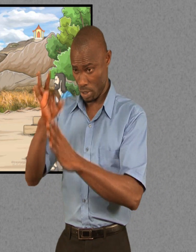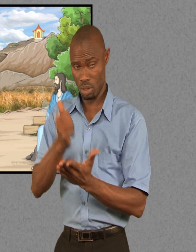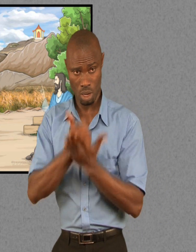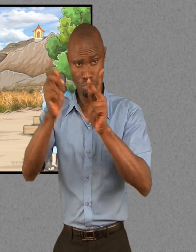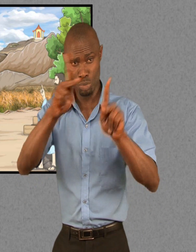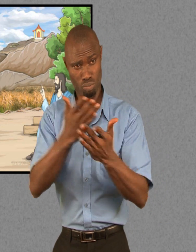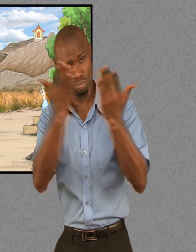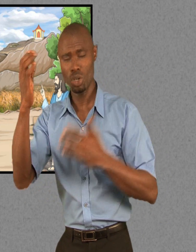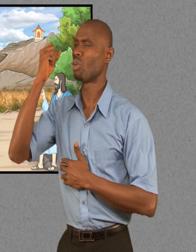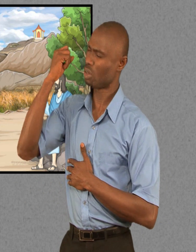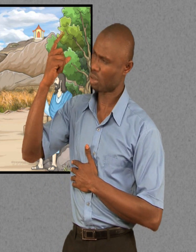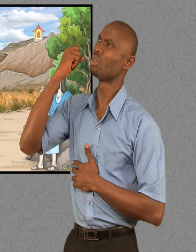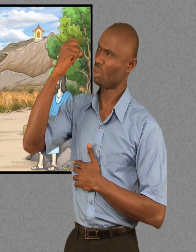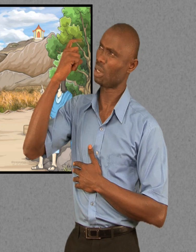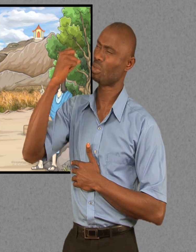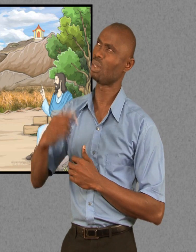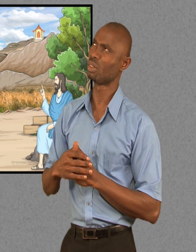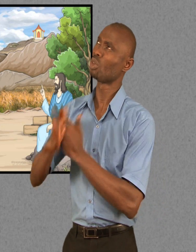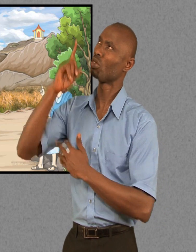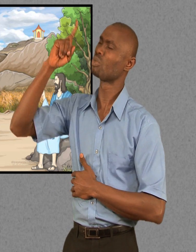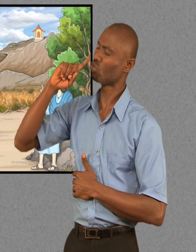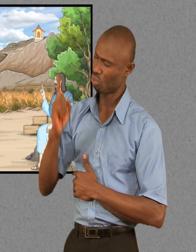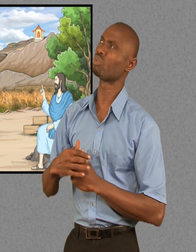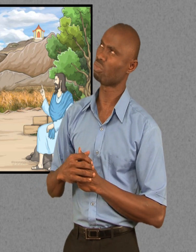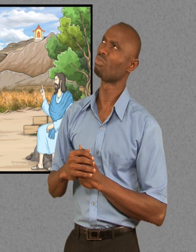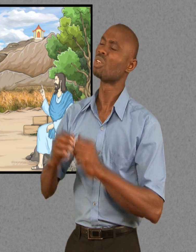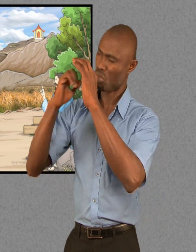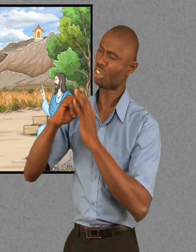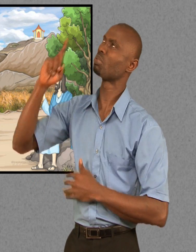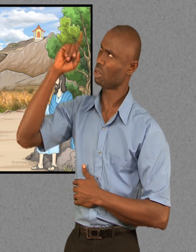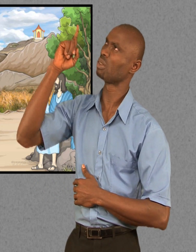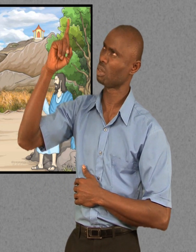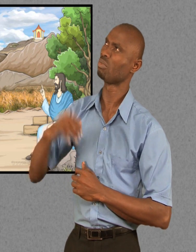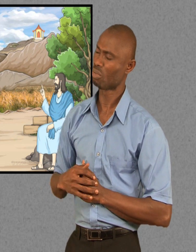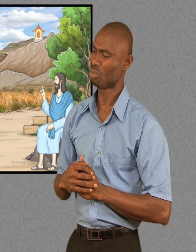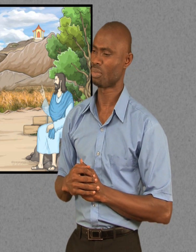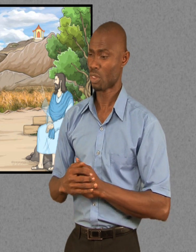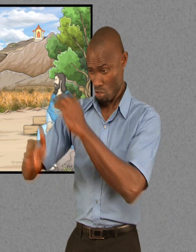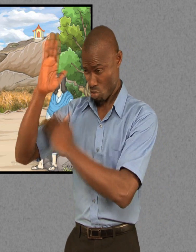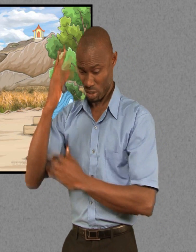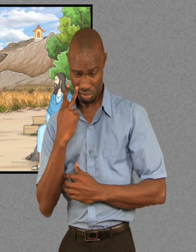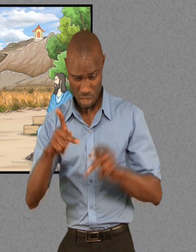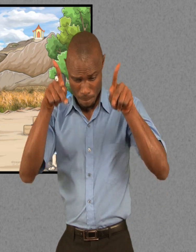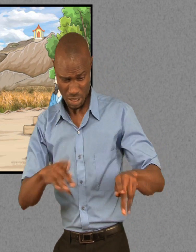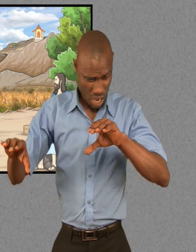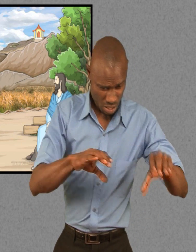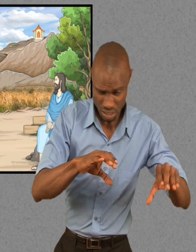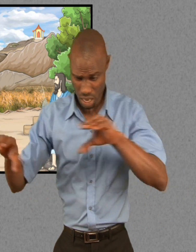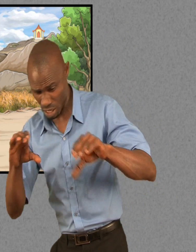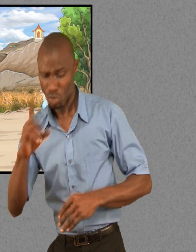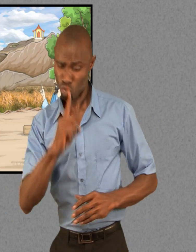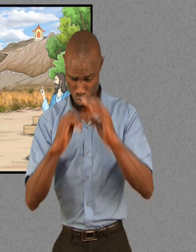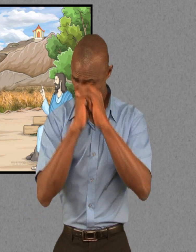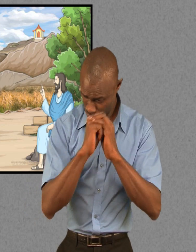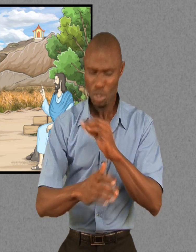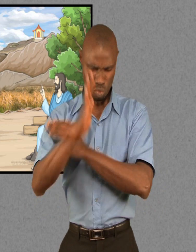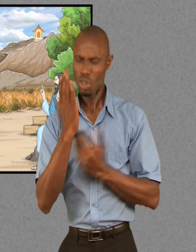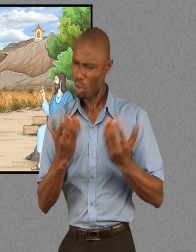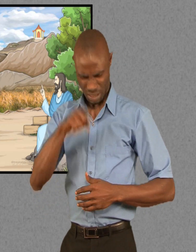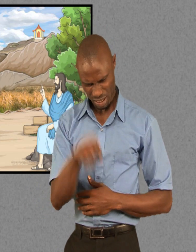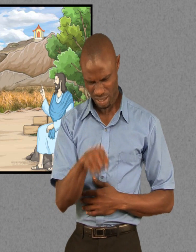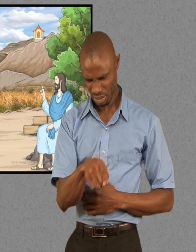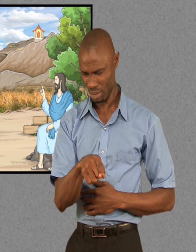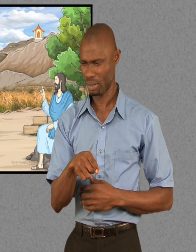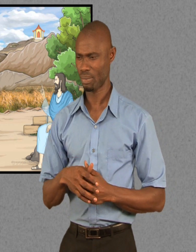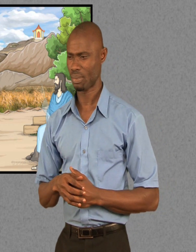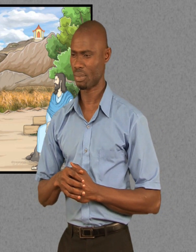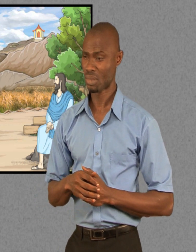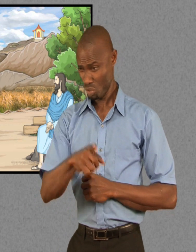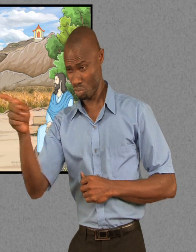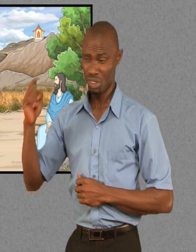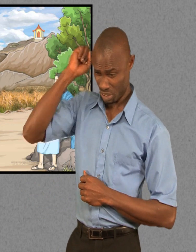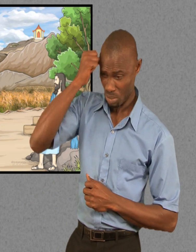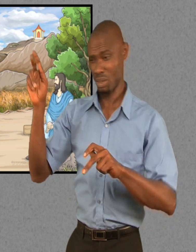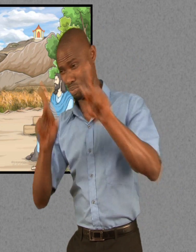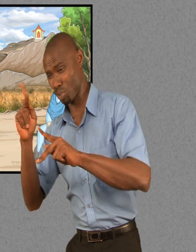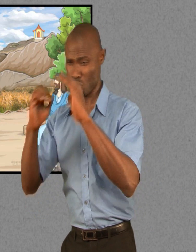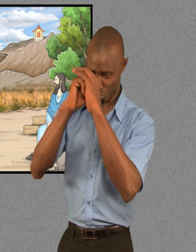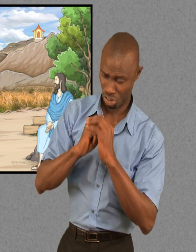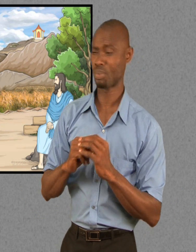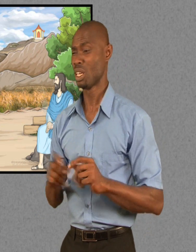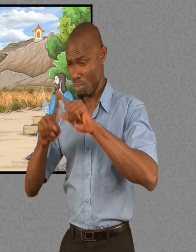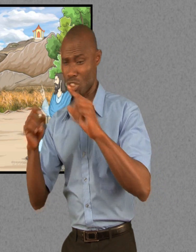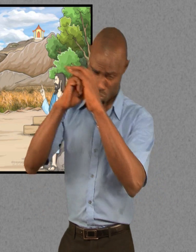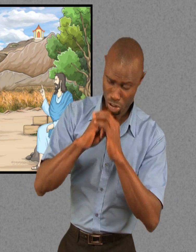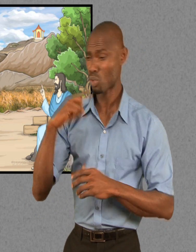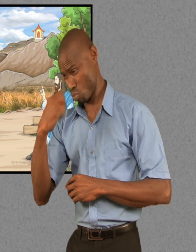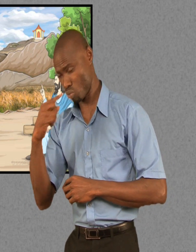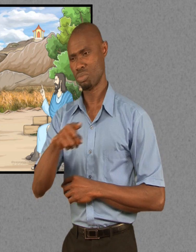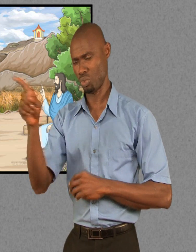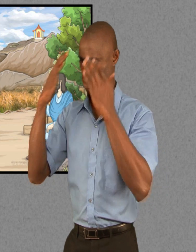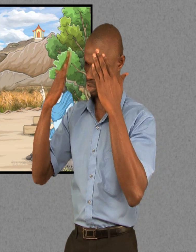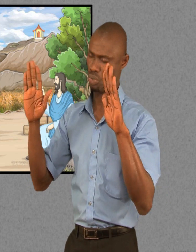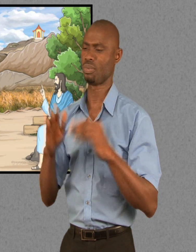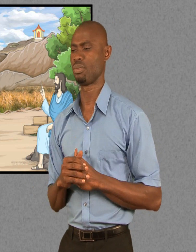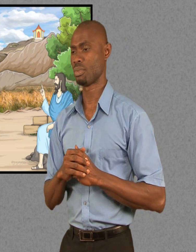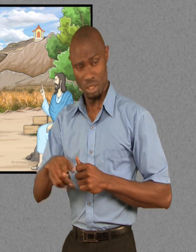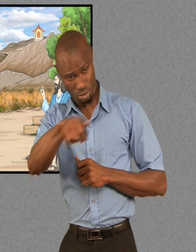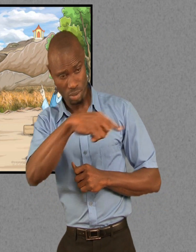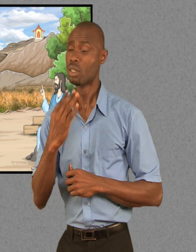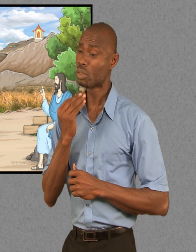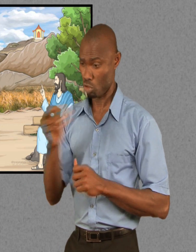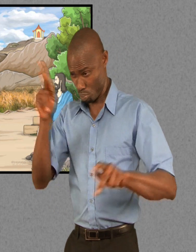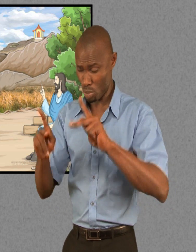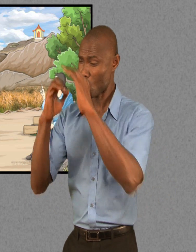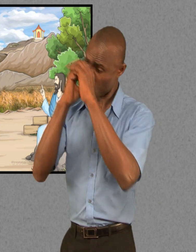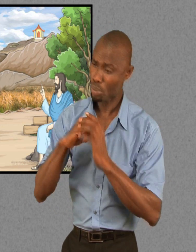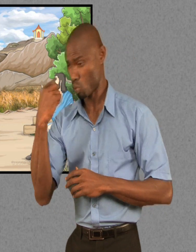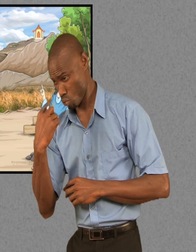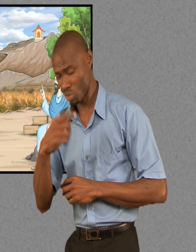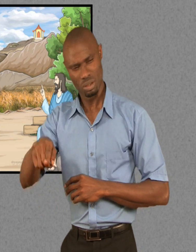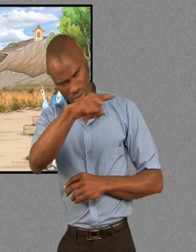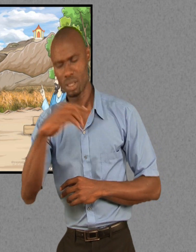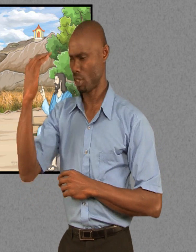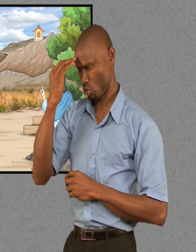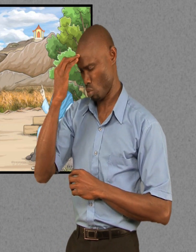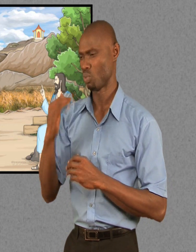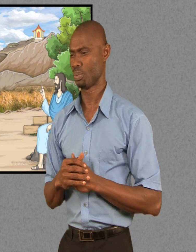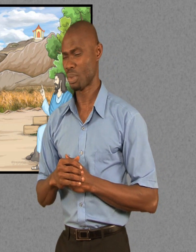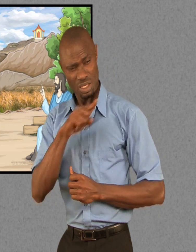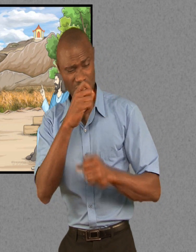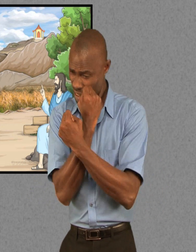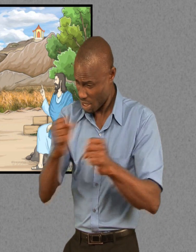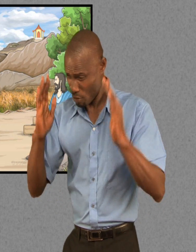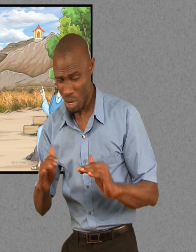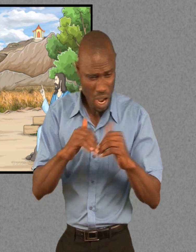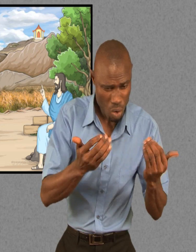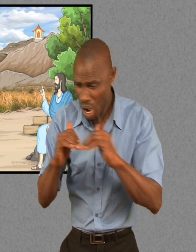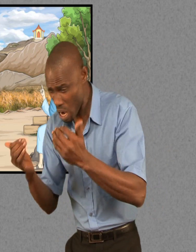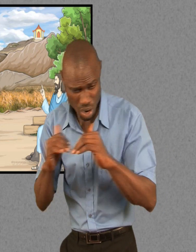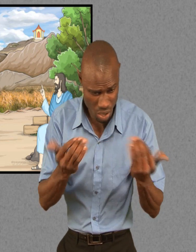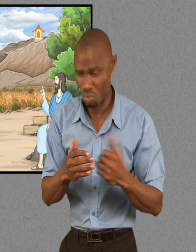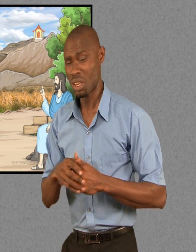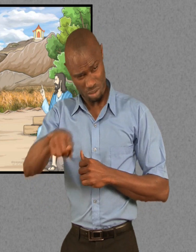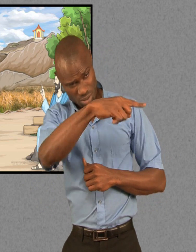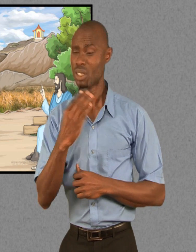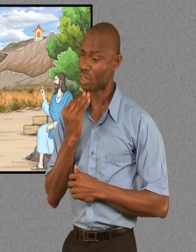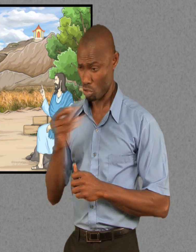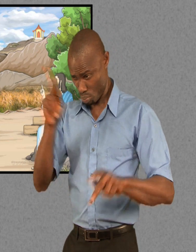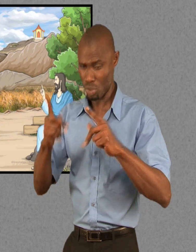But a time is coming and has now come when the true worshipers will worship the Father in spirit and in truth, for the Father is seeking such as these to worship Him.